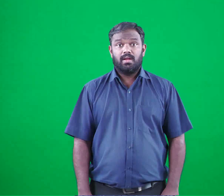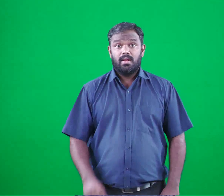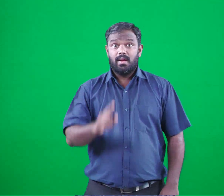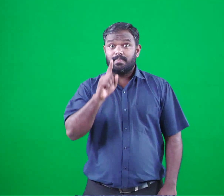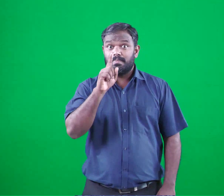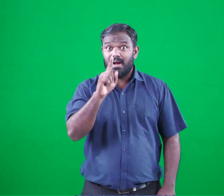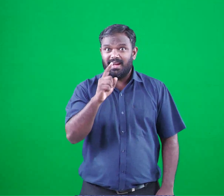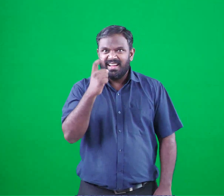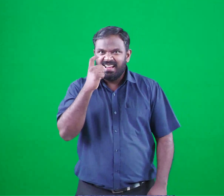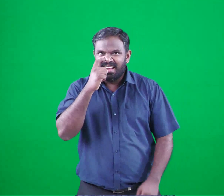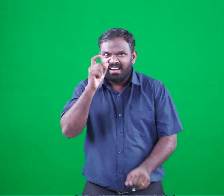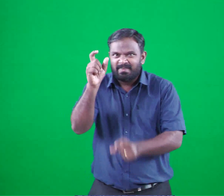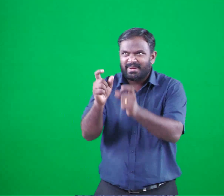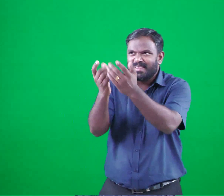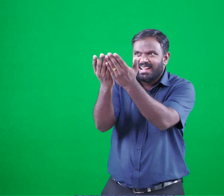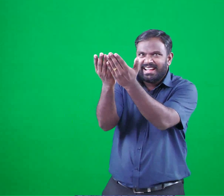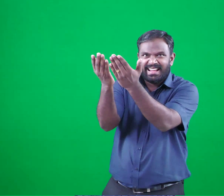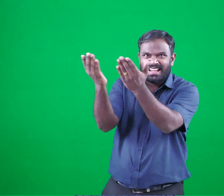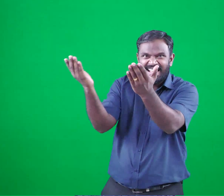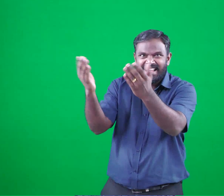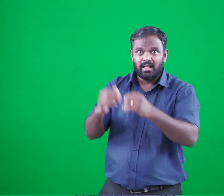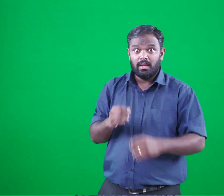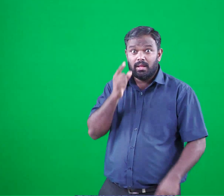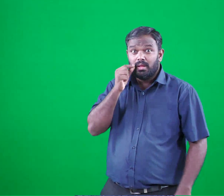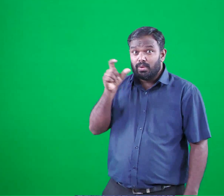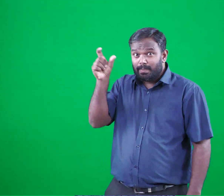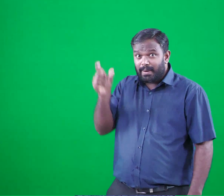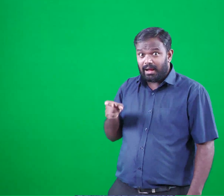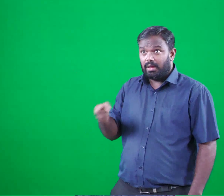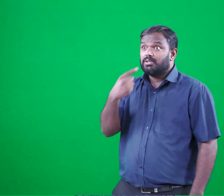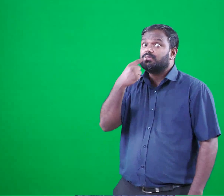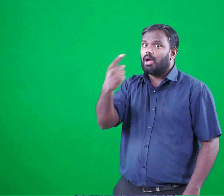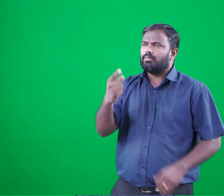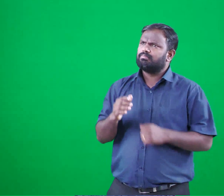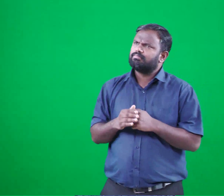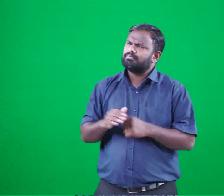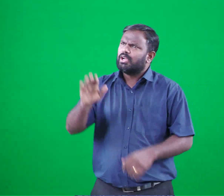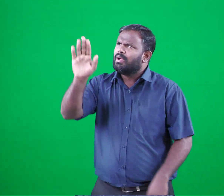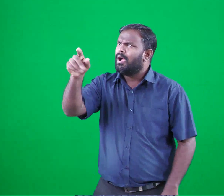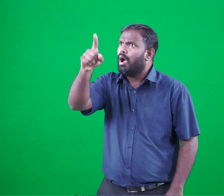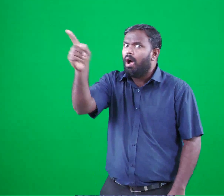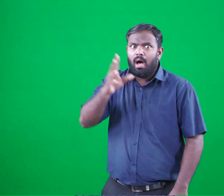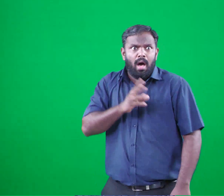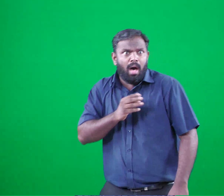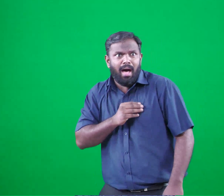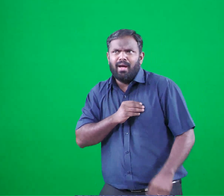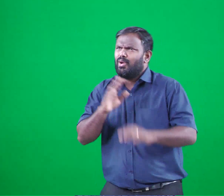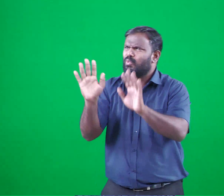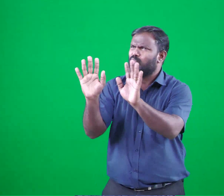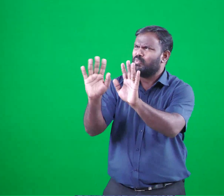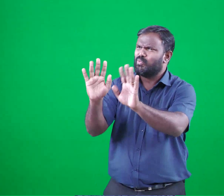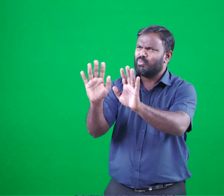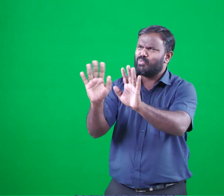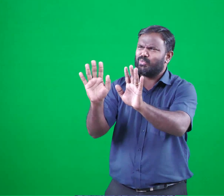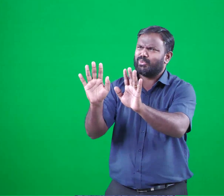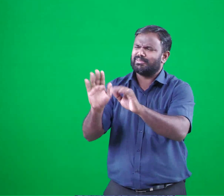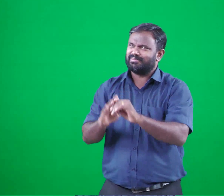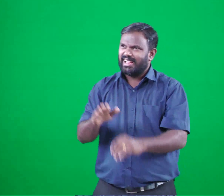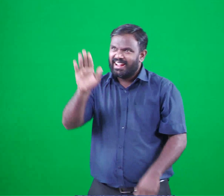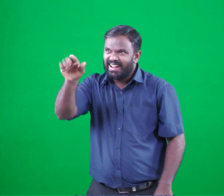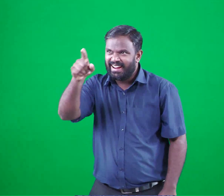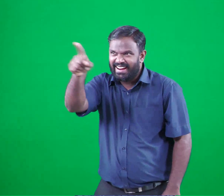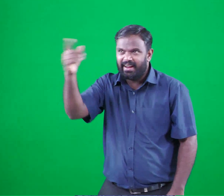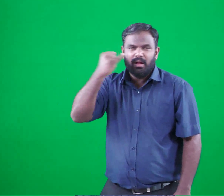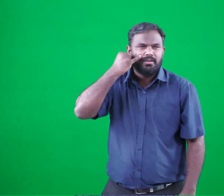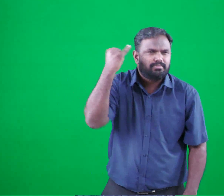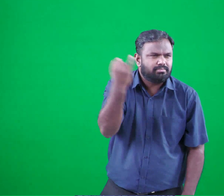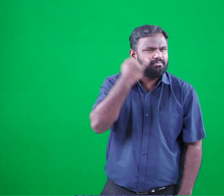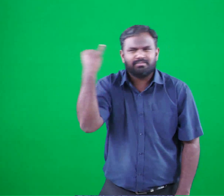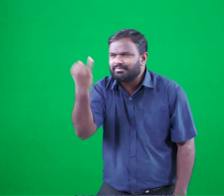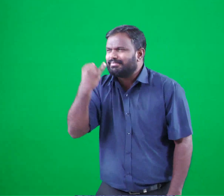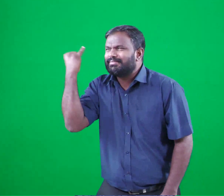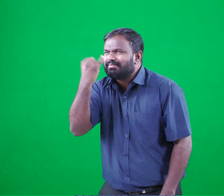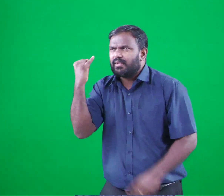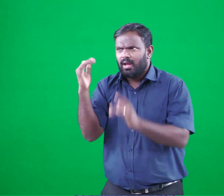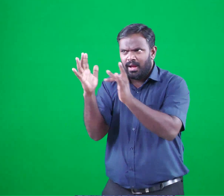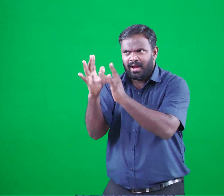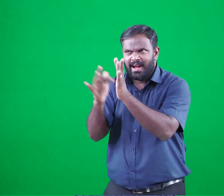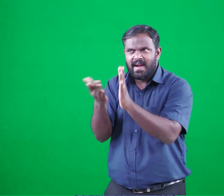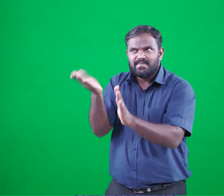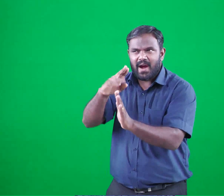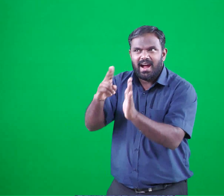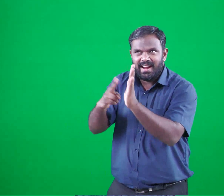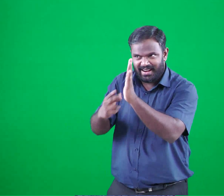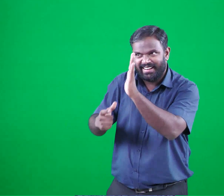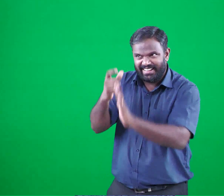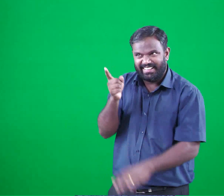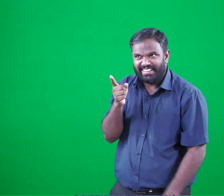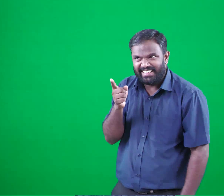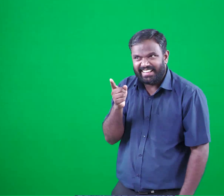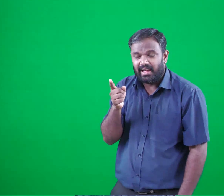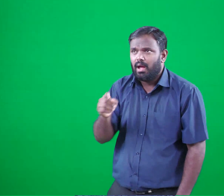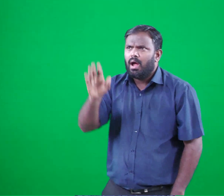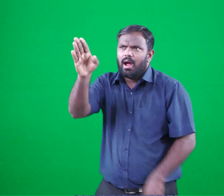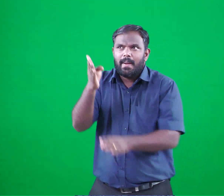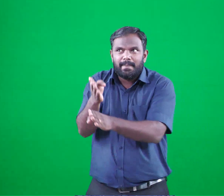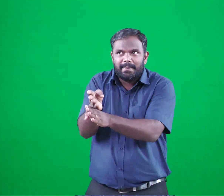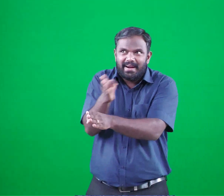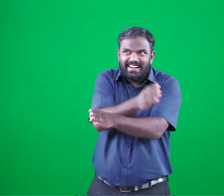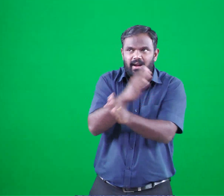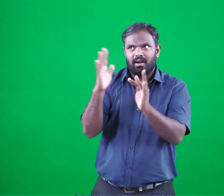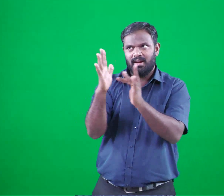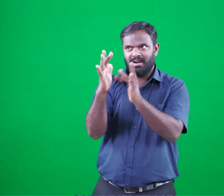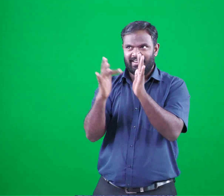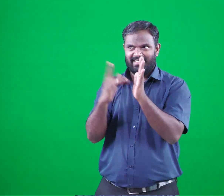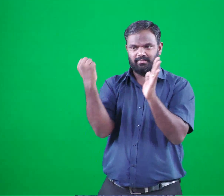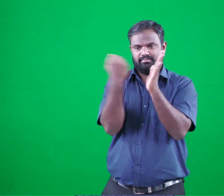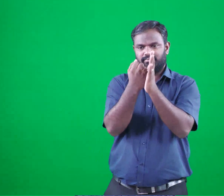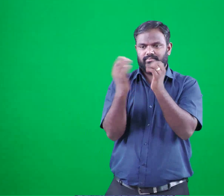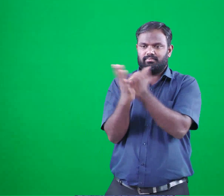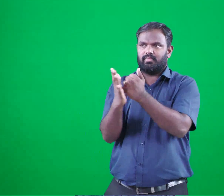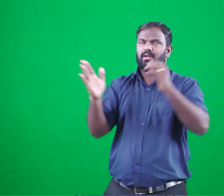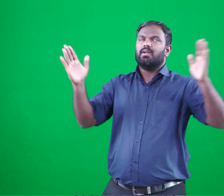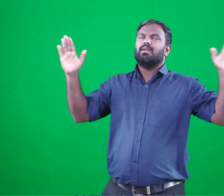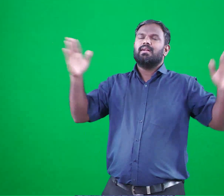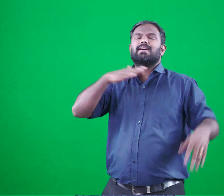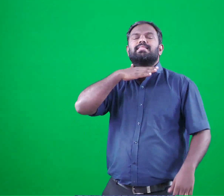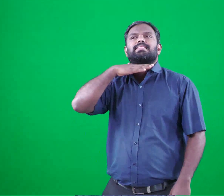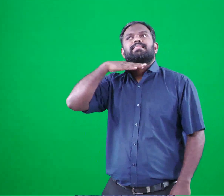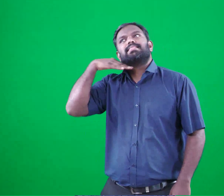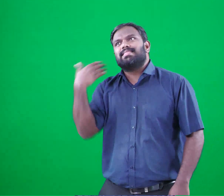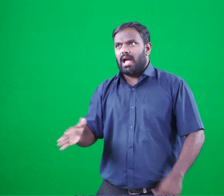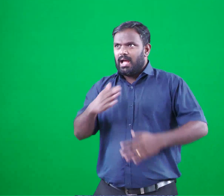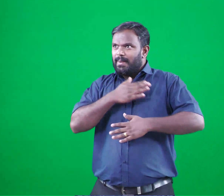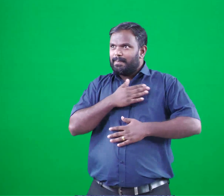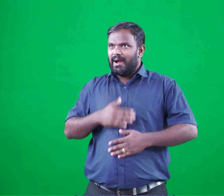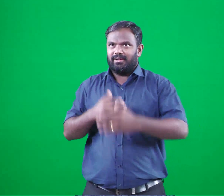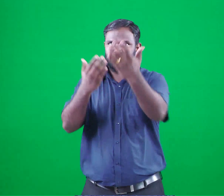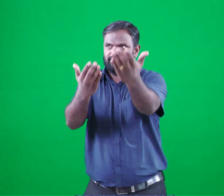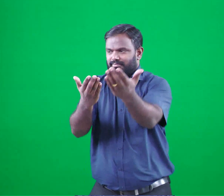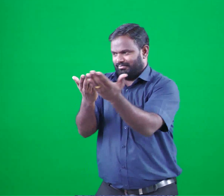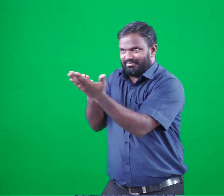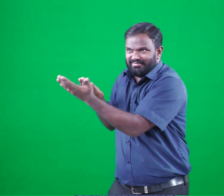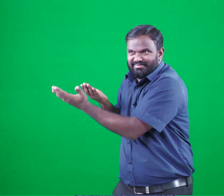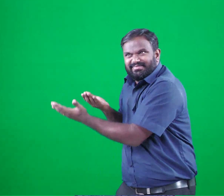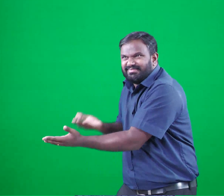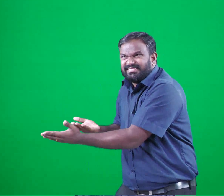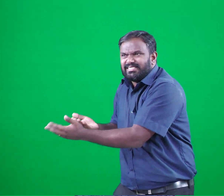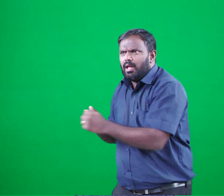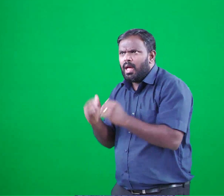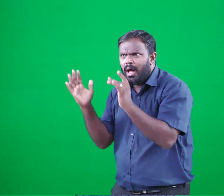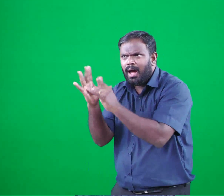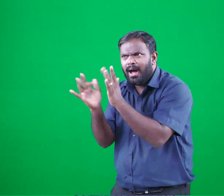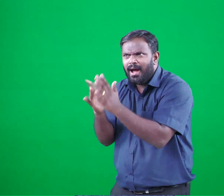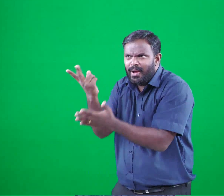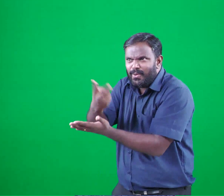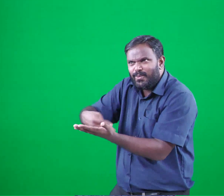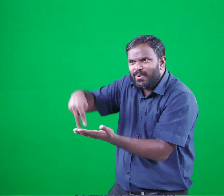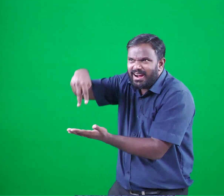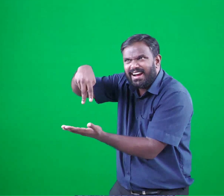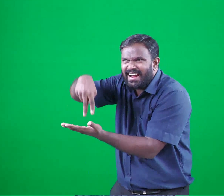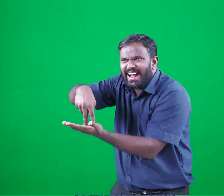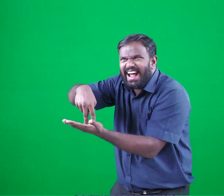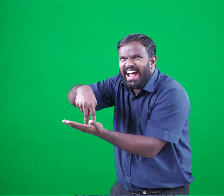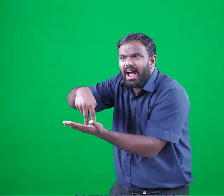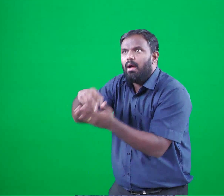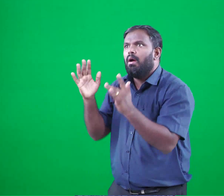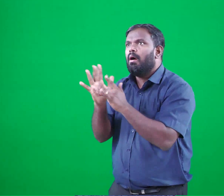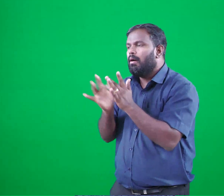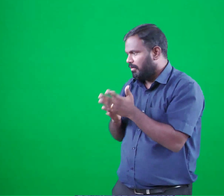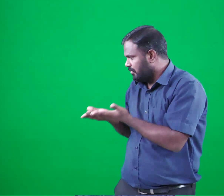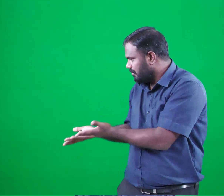But he said to them, "Do not be alarmed. You are looking for Jesus the Nazarene, who was crucified.